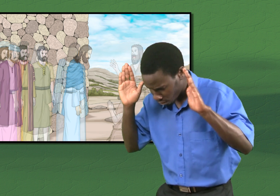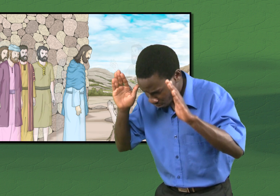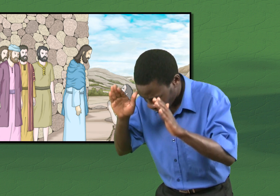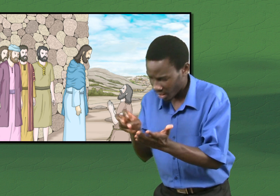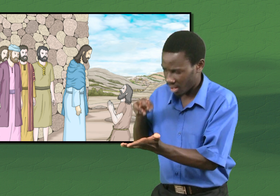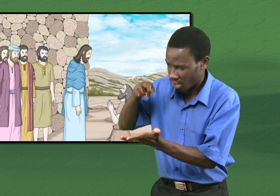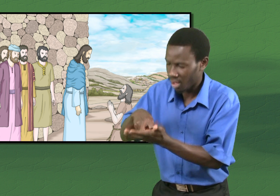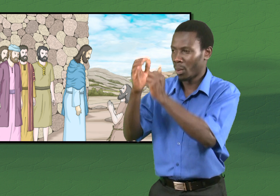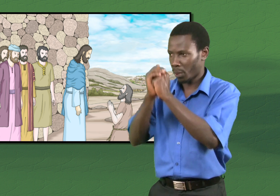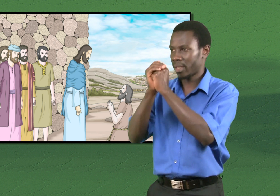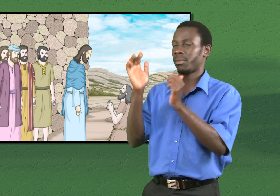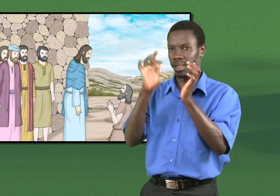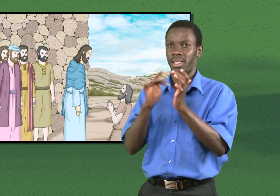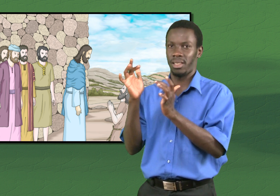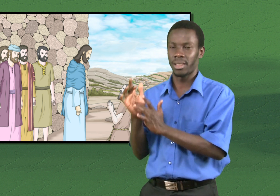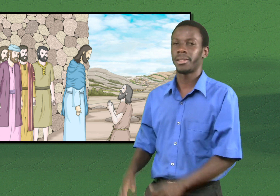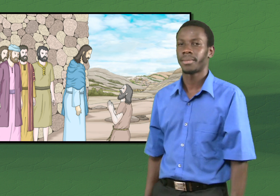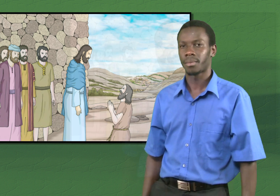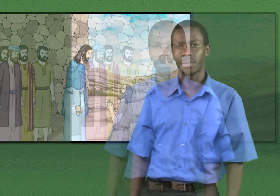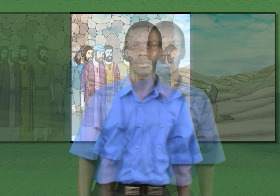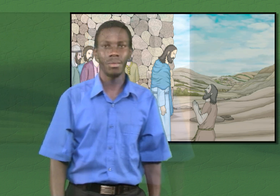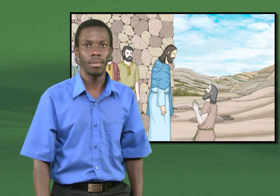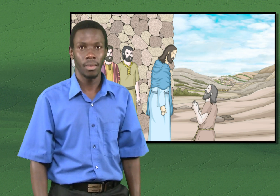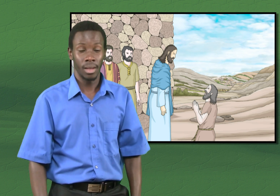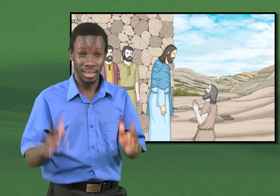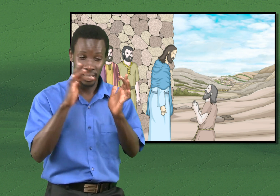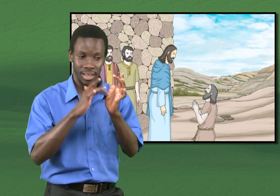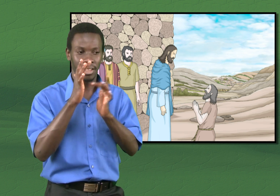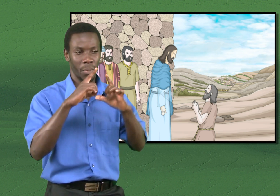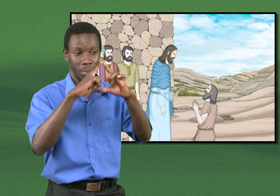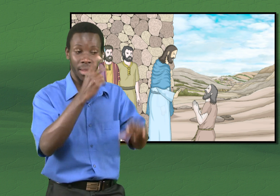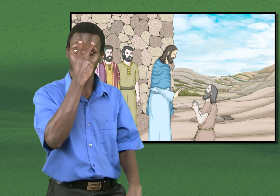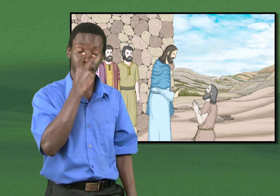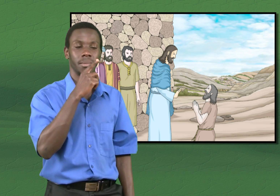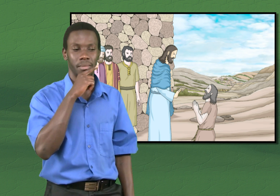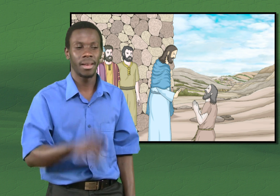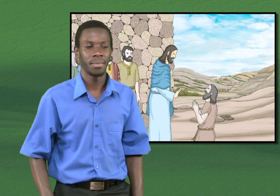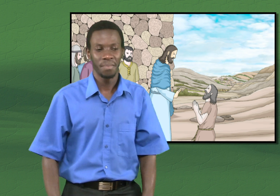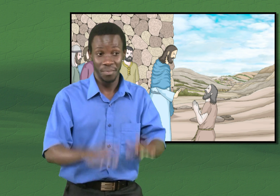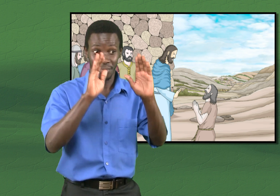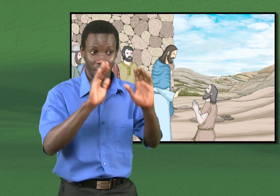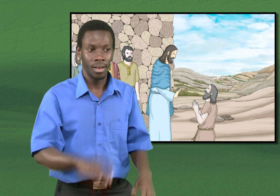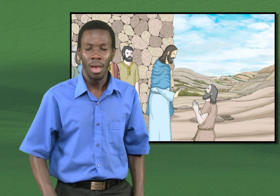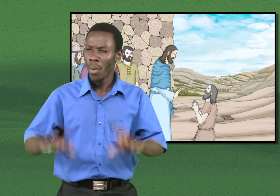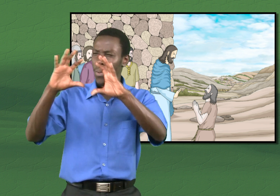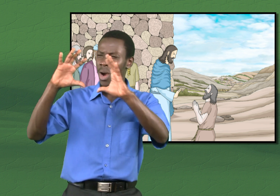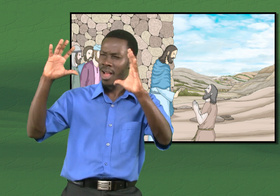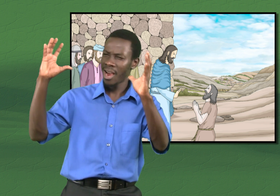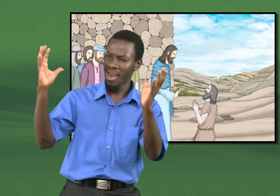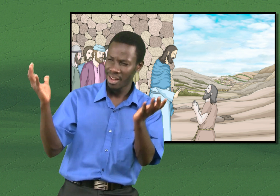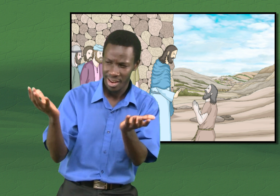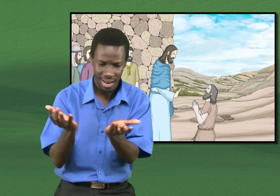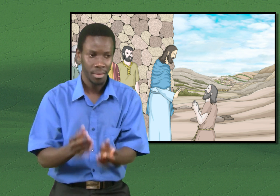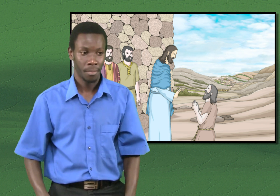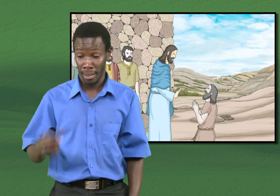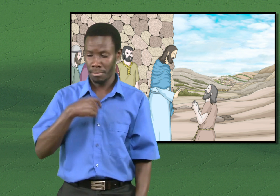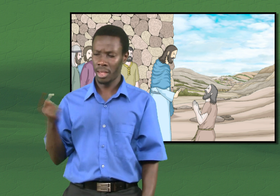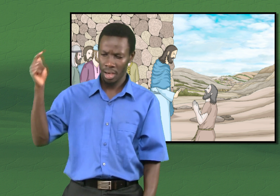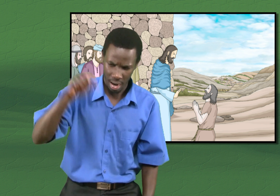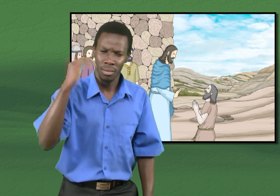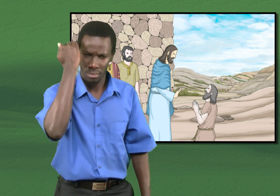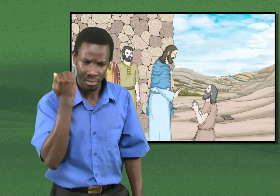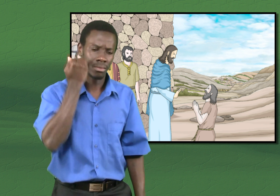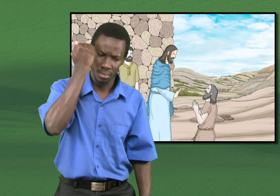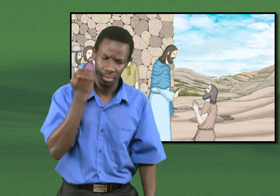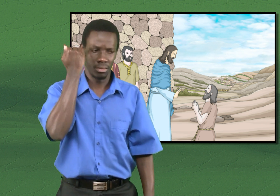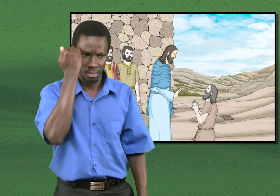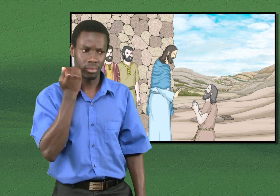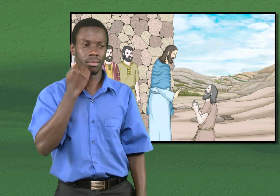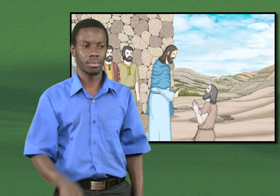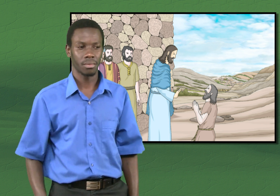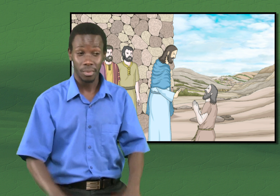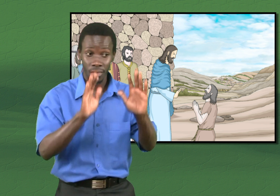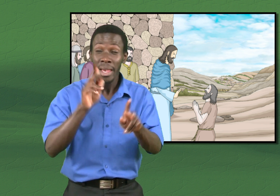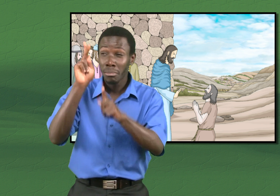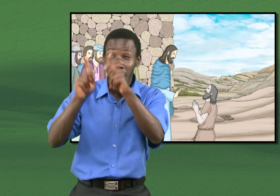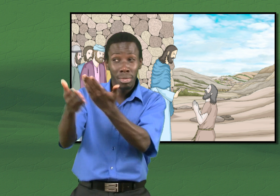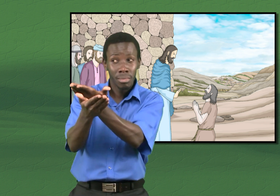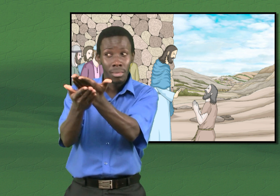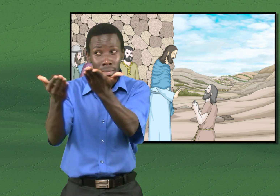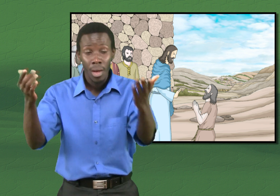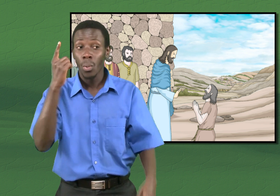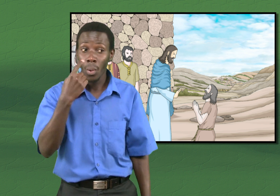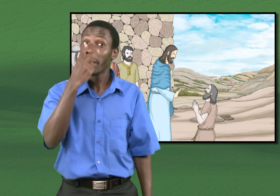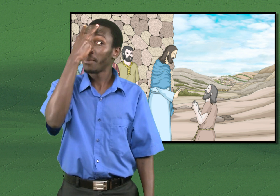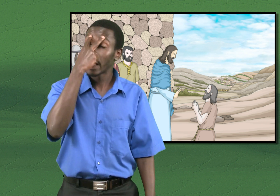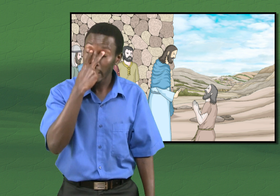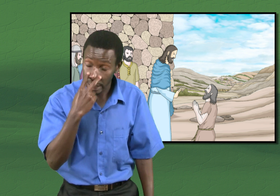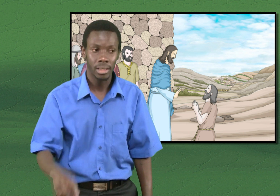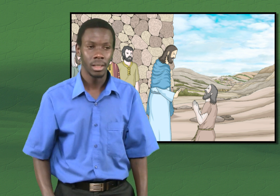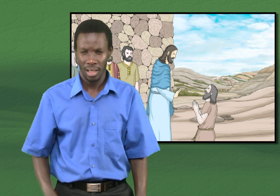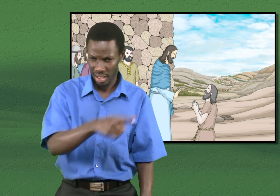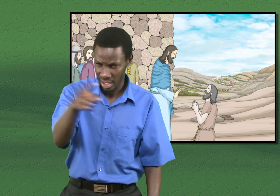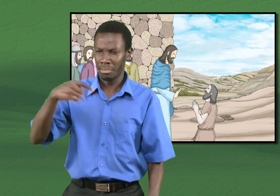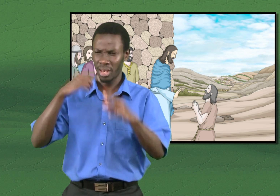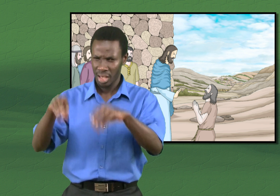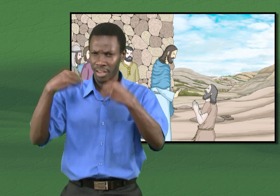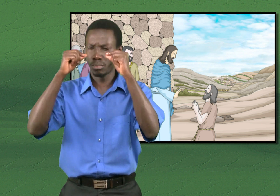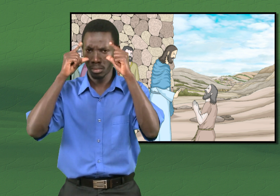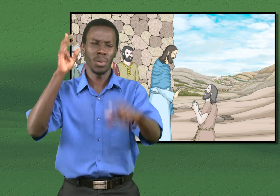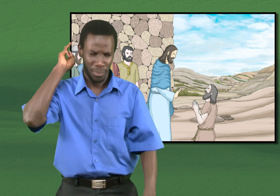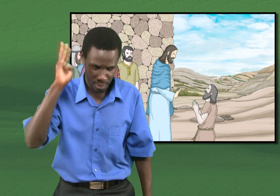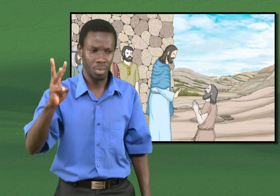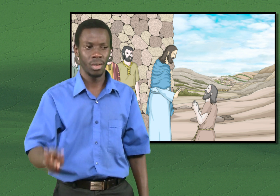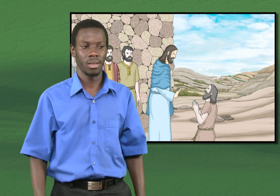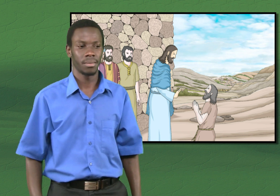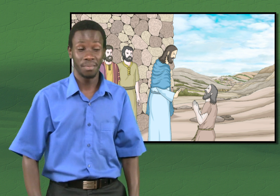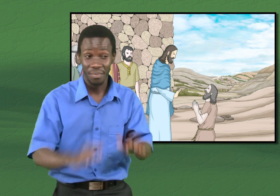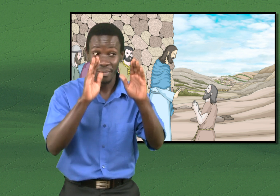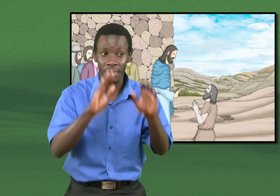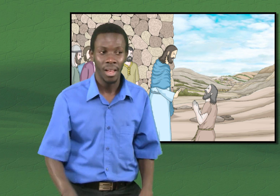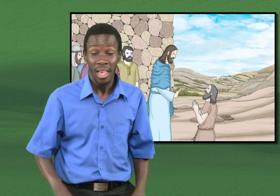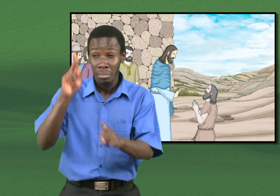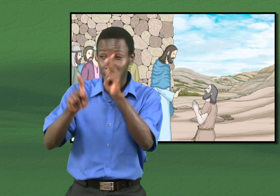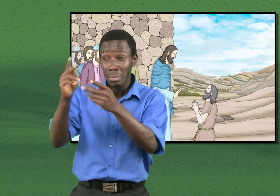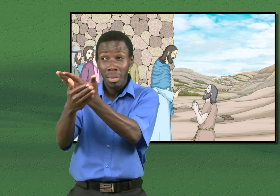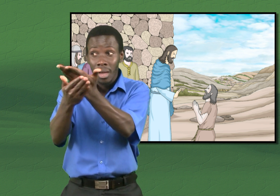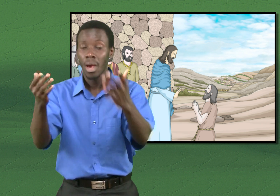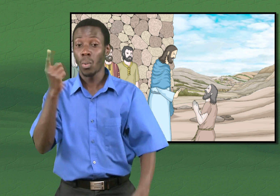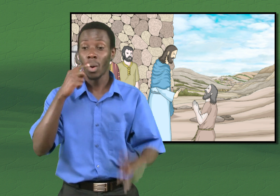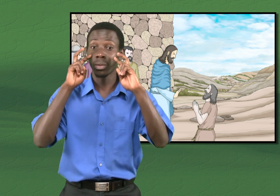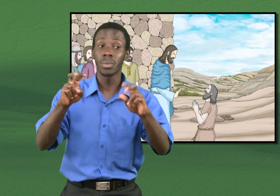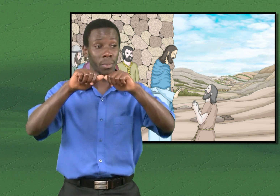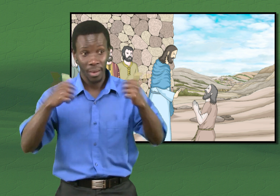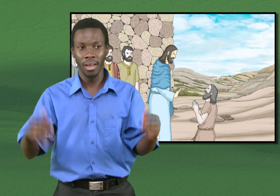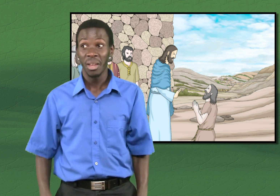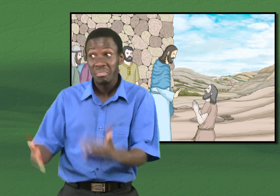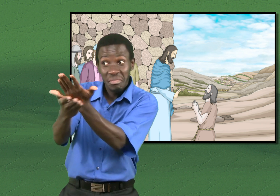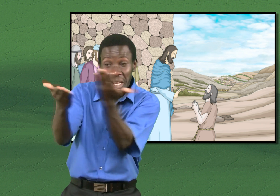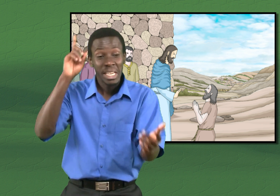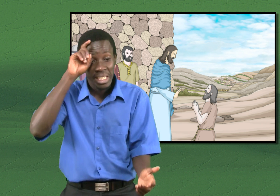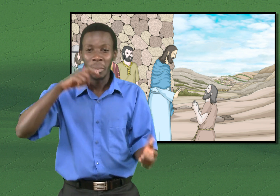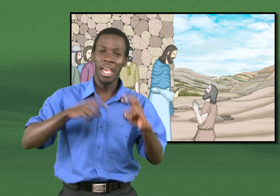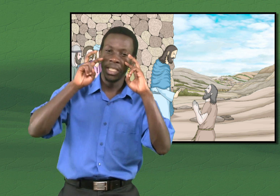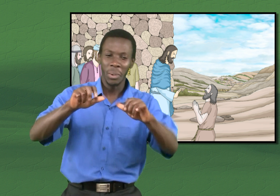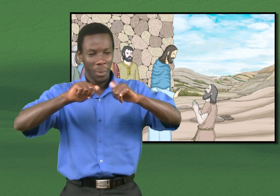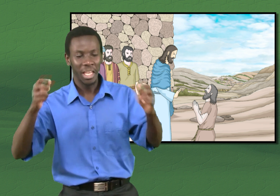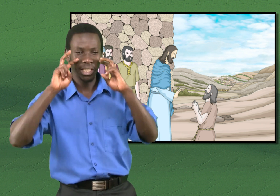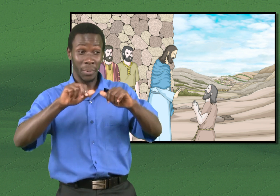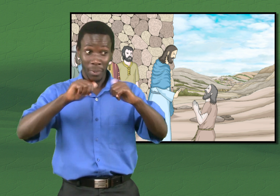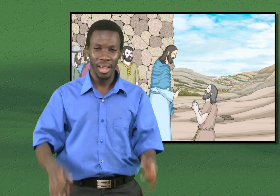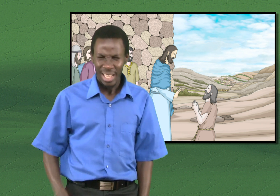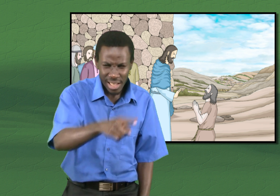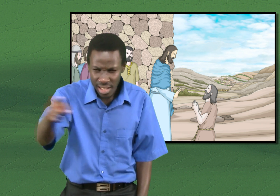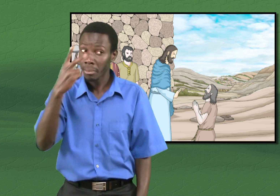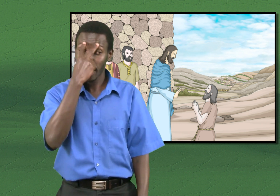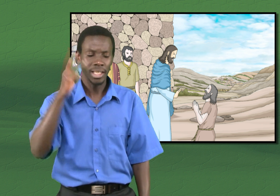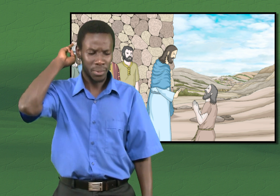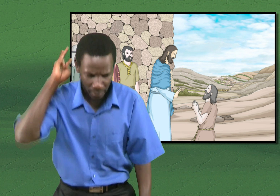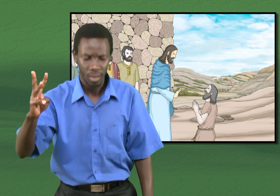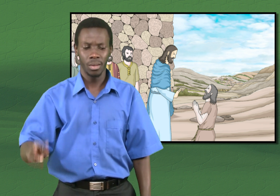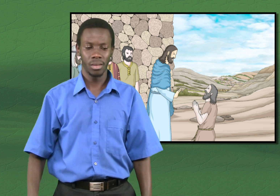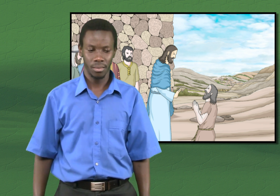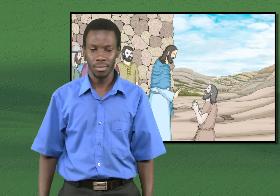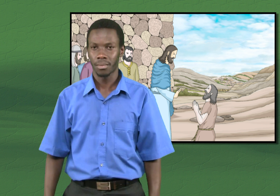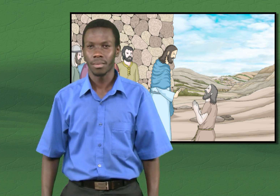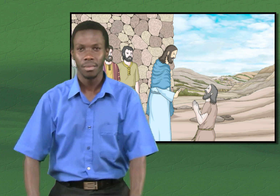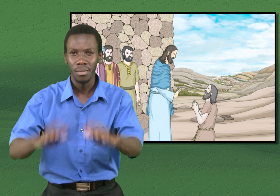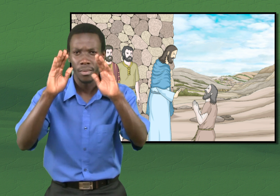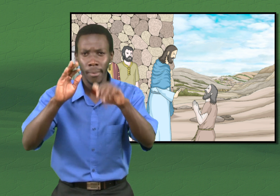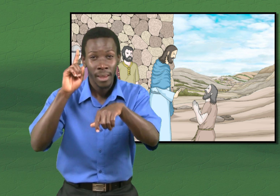Then Jesus declared, “For judgment I have come into this world, so that the blind may see and those who see may become blind.”